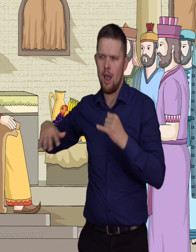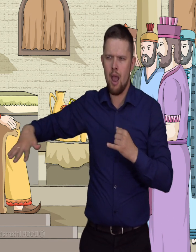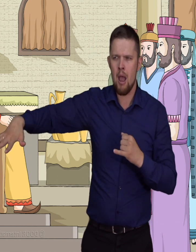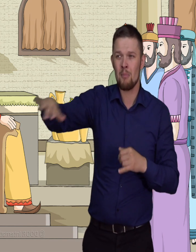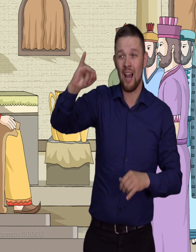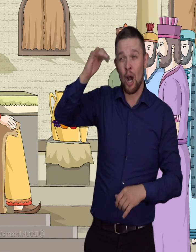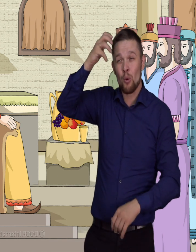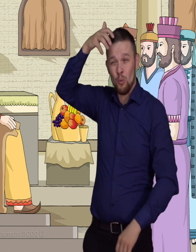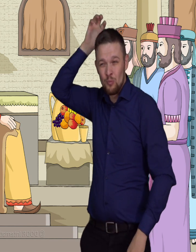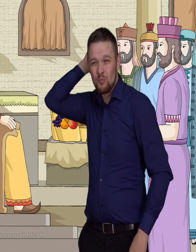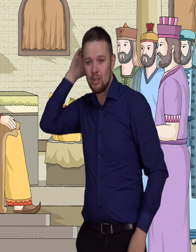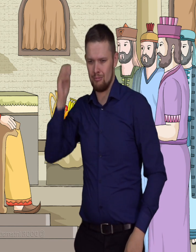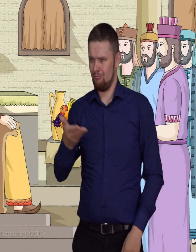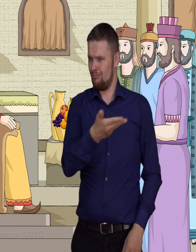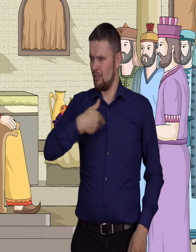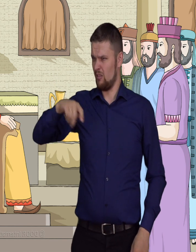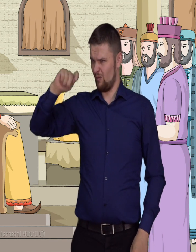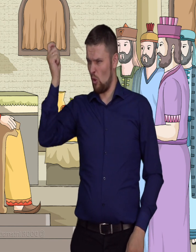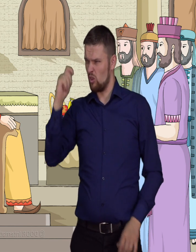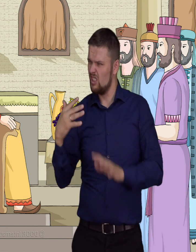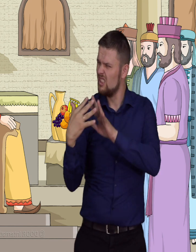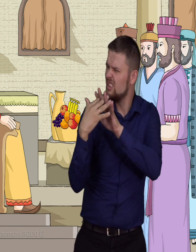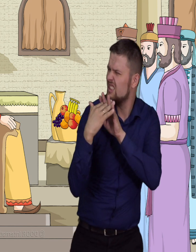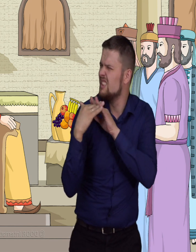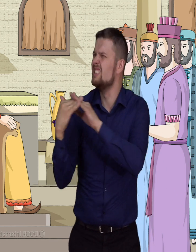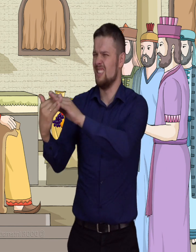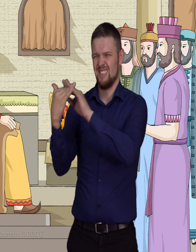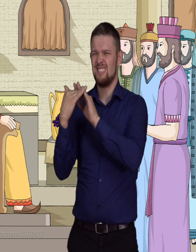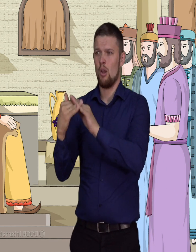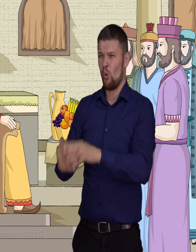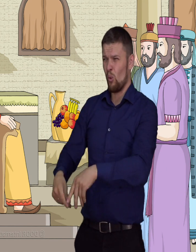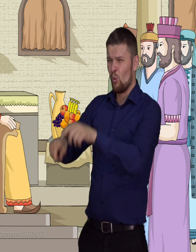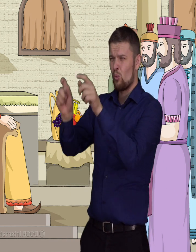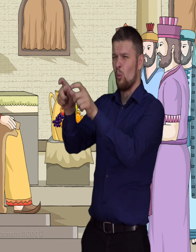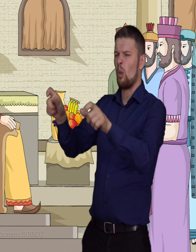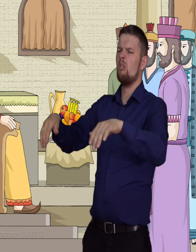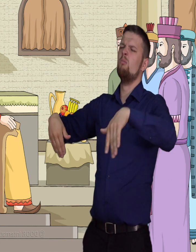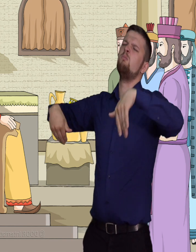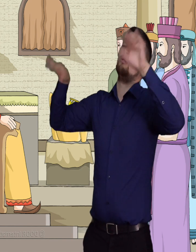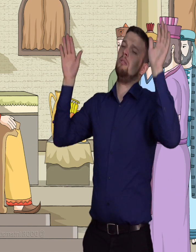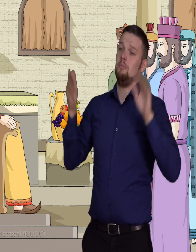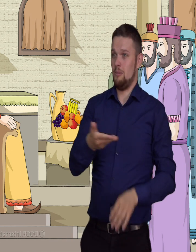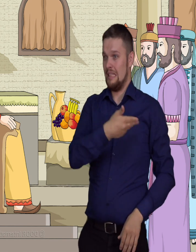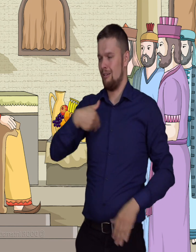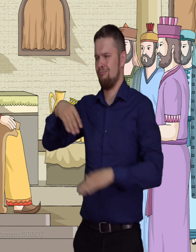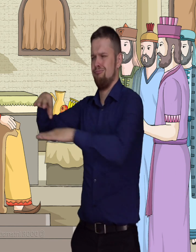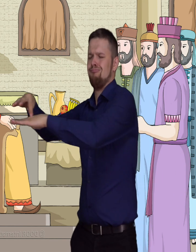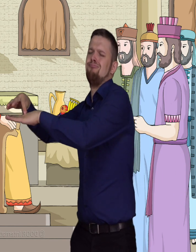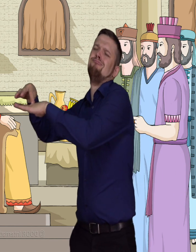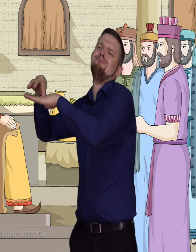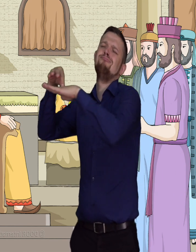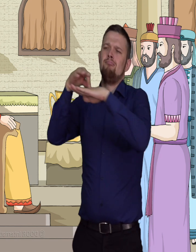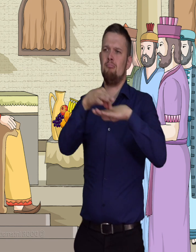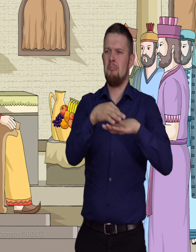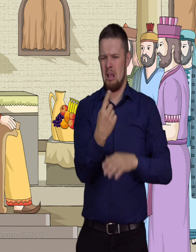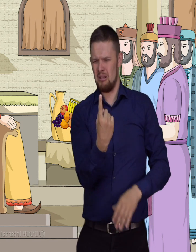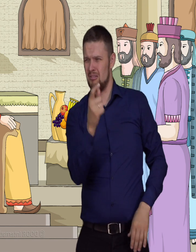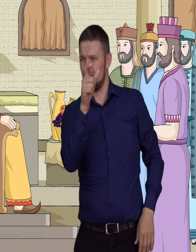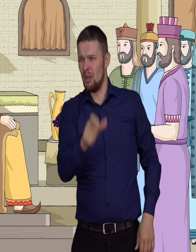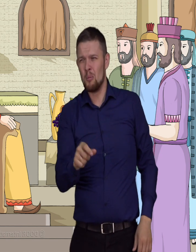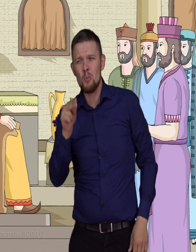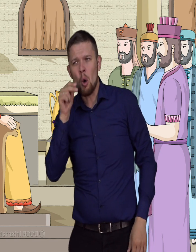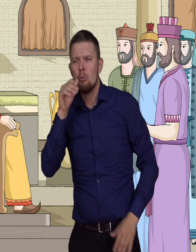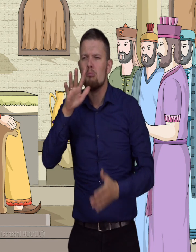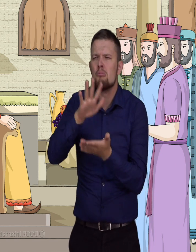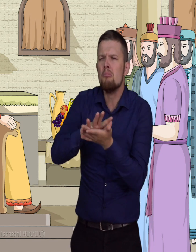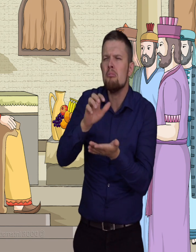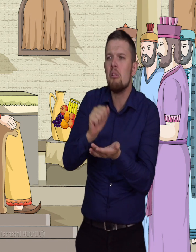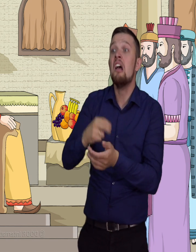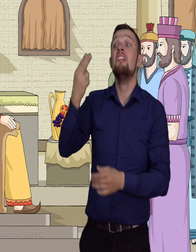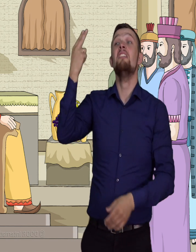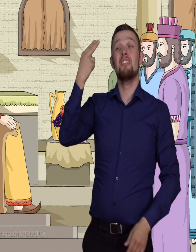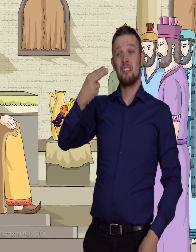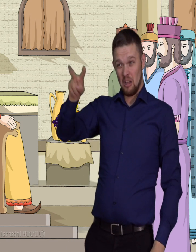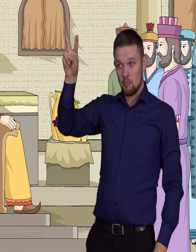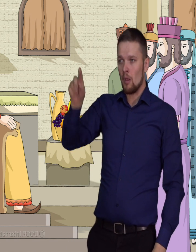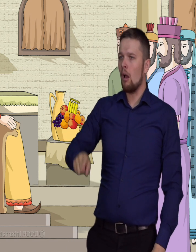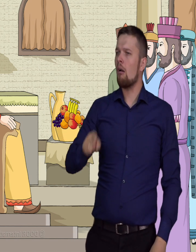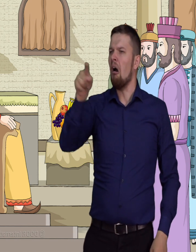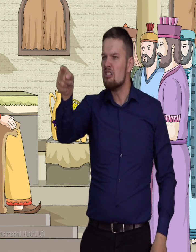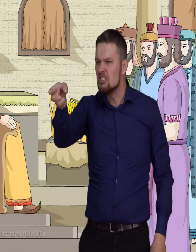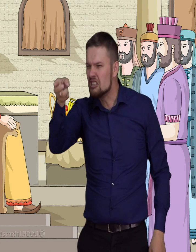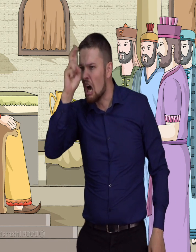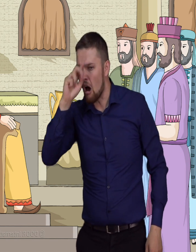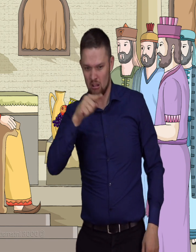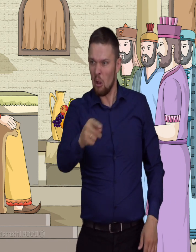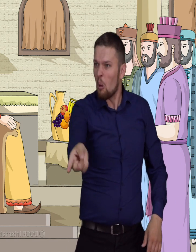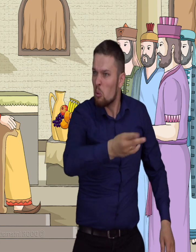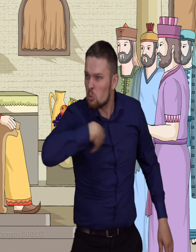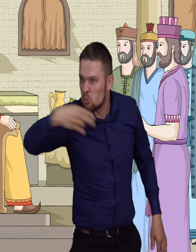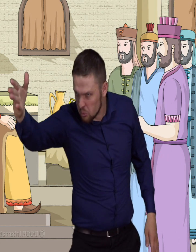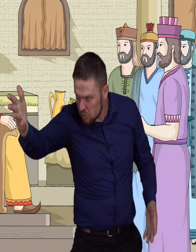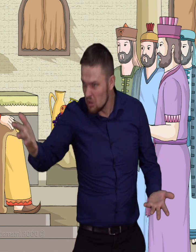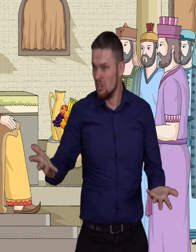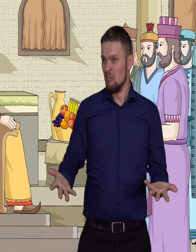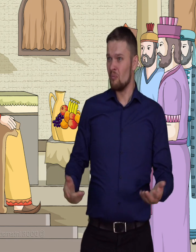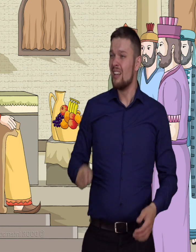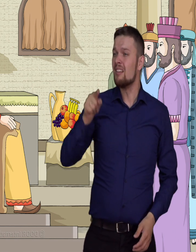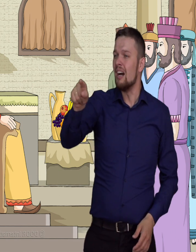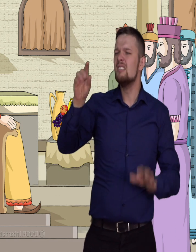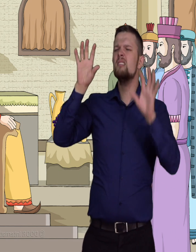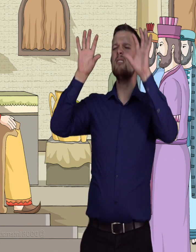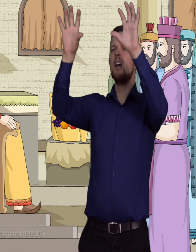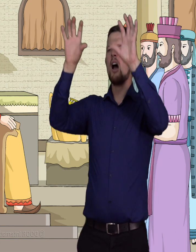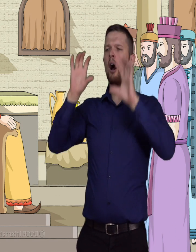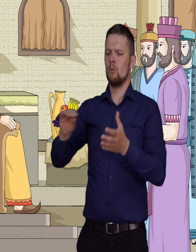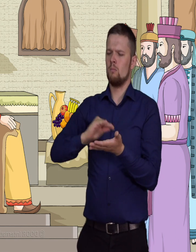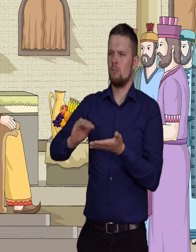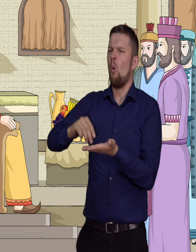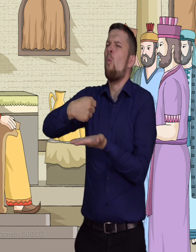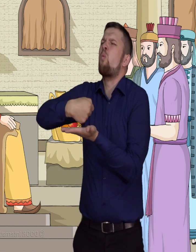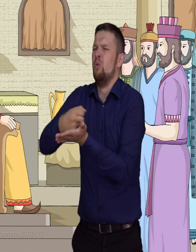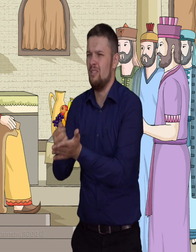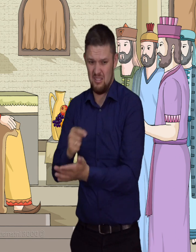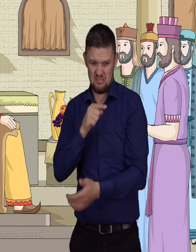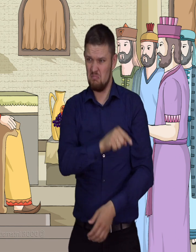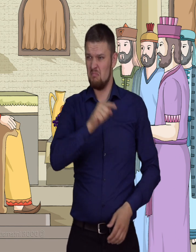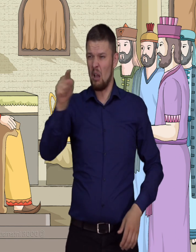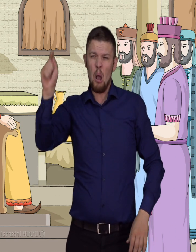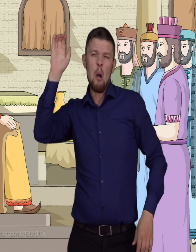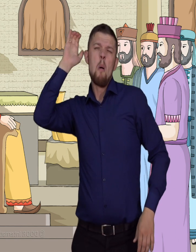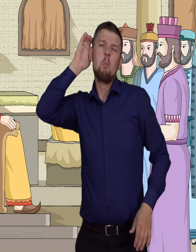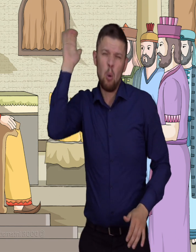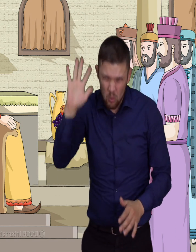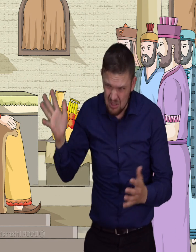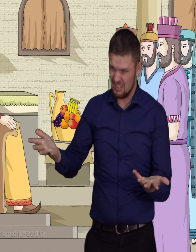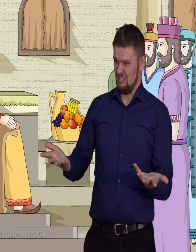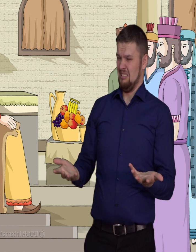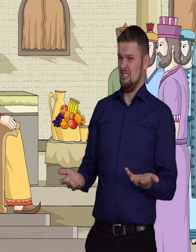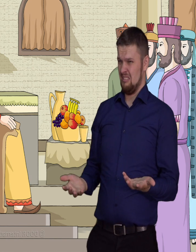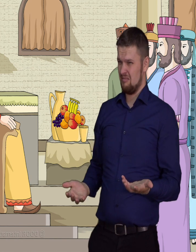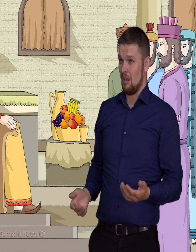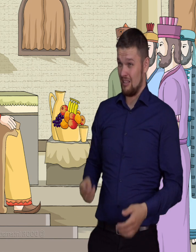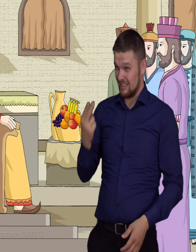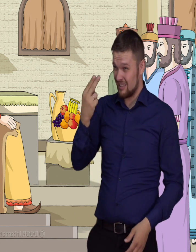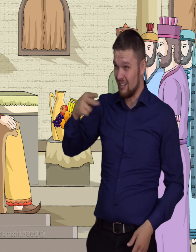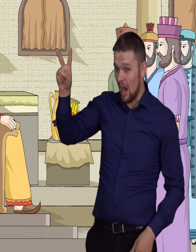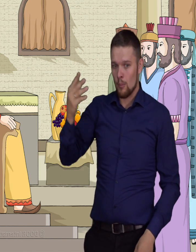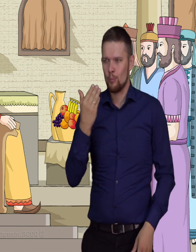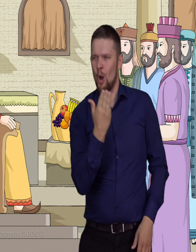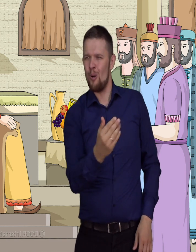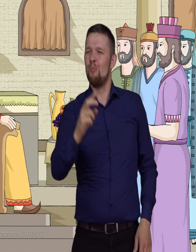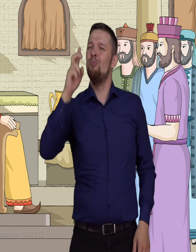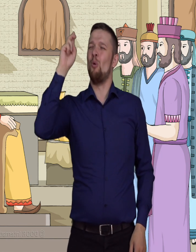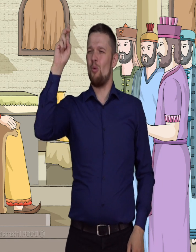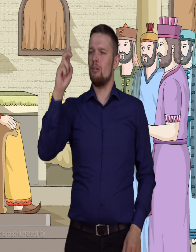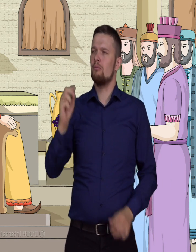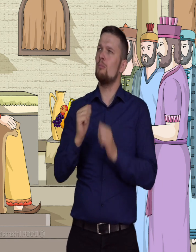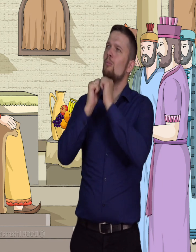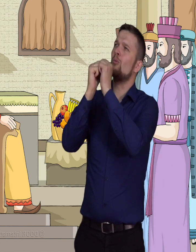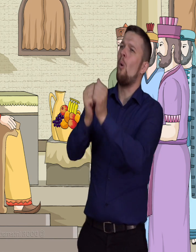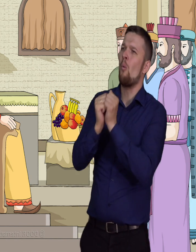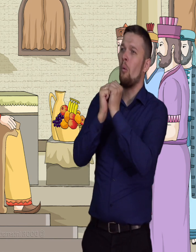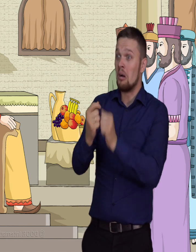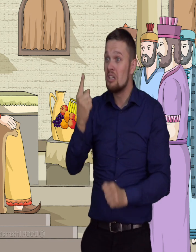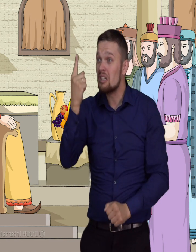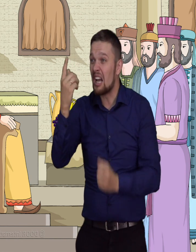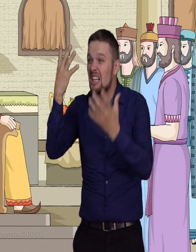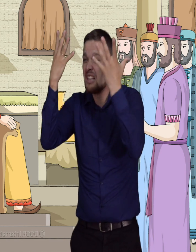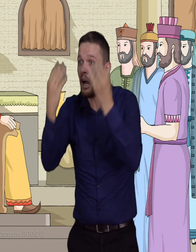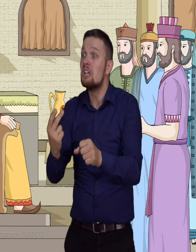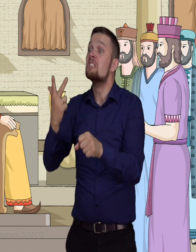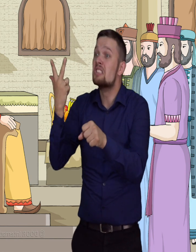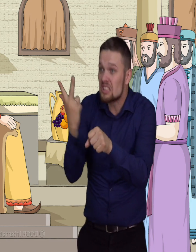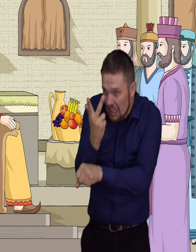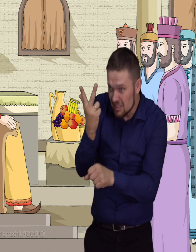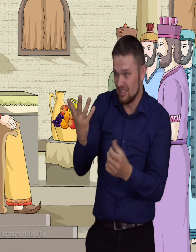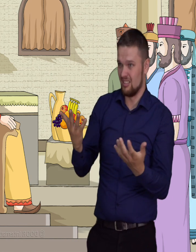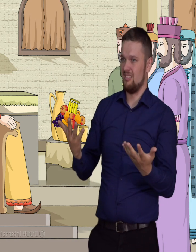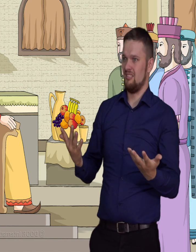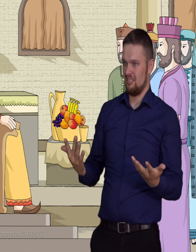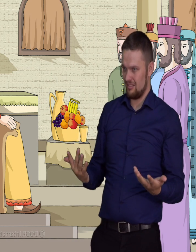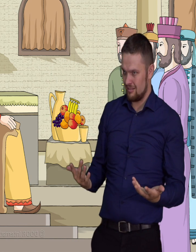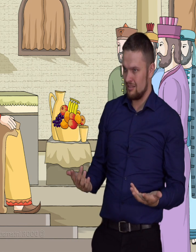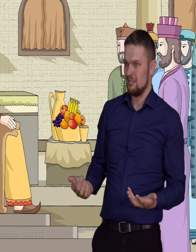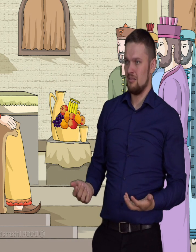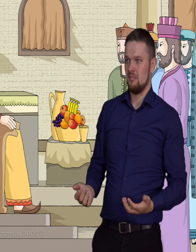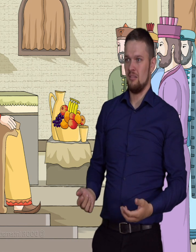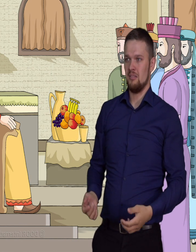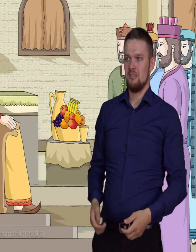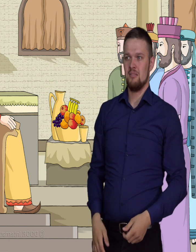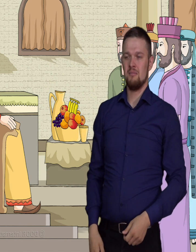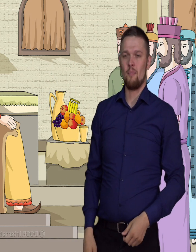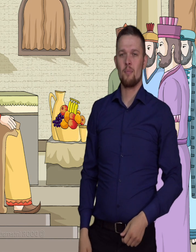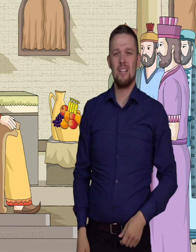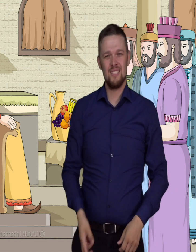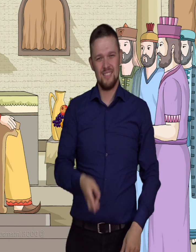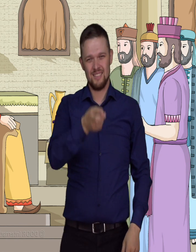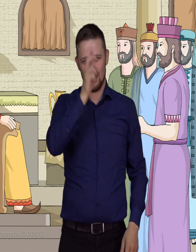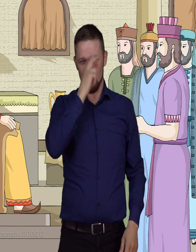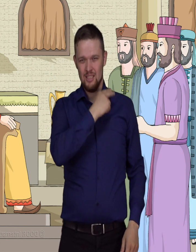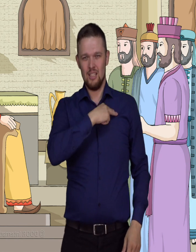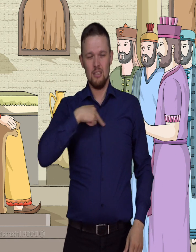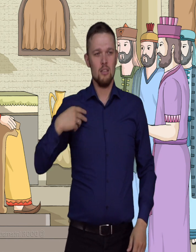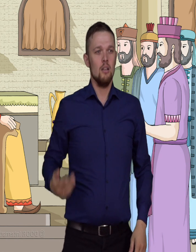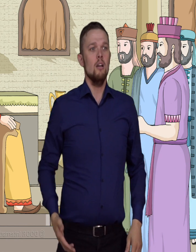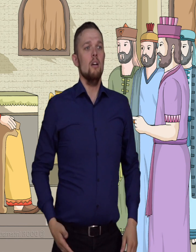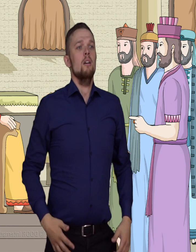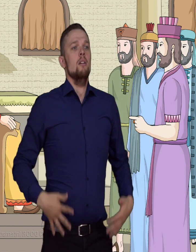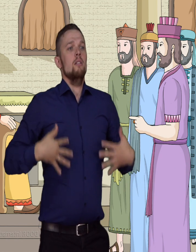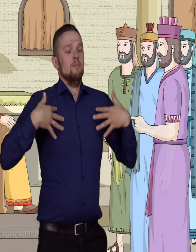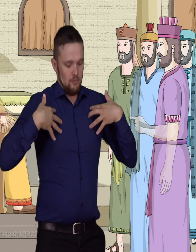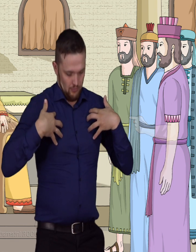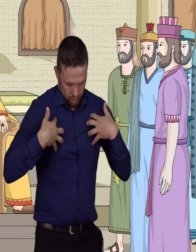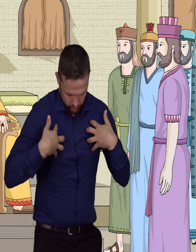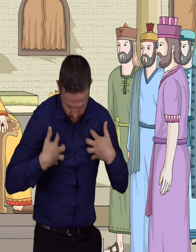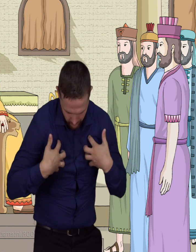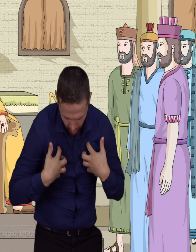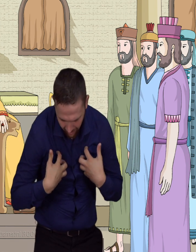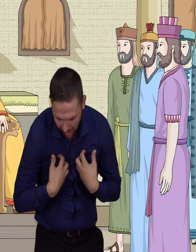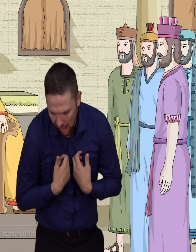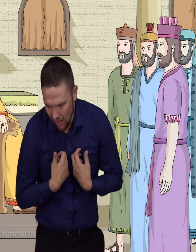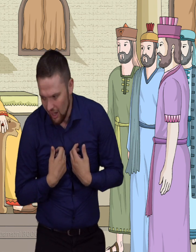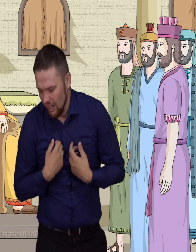Then they told the king, “Daniel, one of the exiles from Judah, shows no regard for you, O king, or for the decree that you have signed.